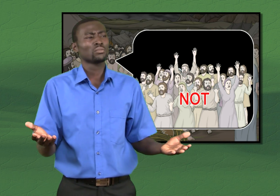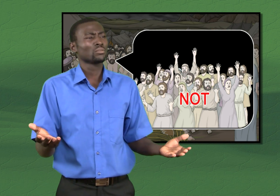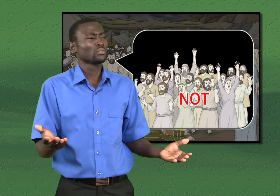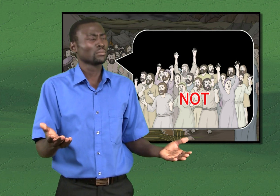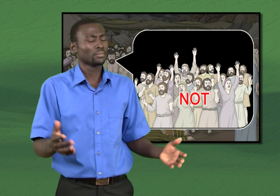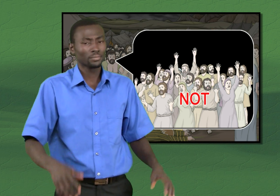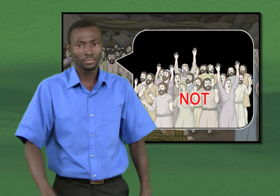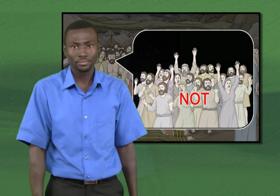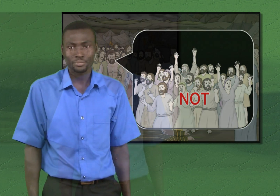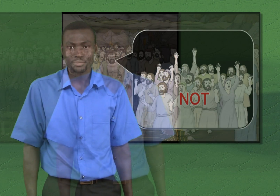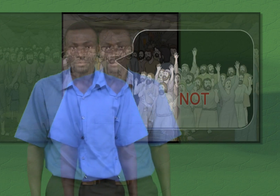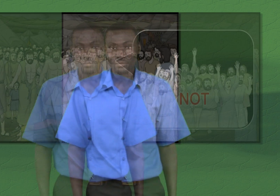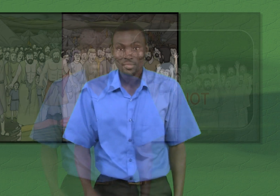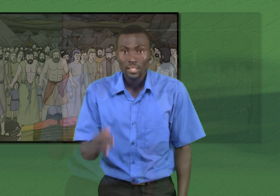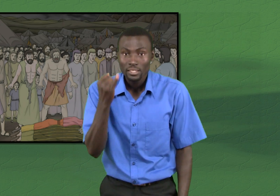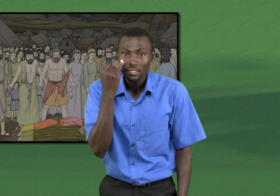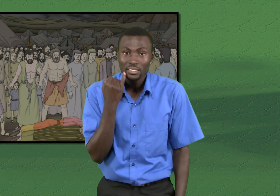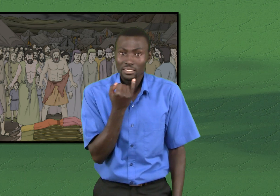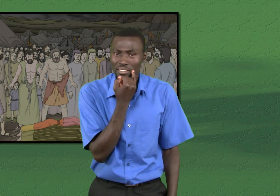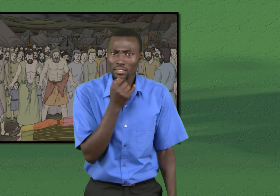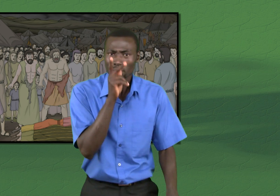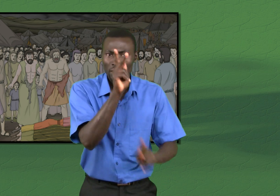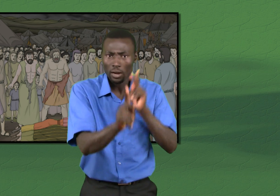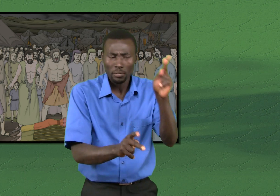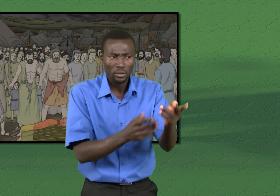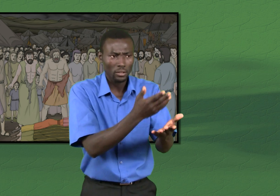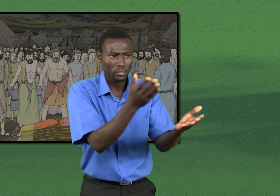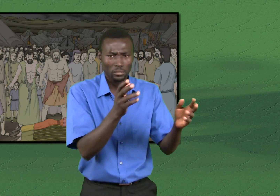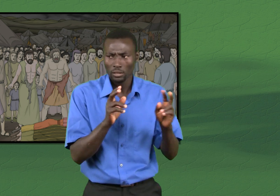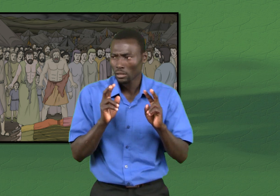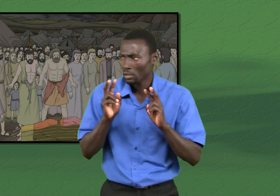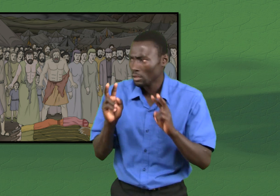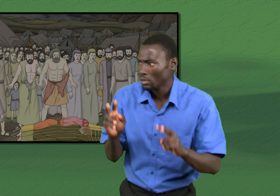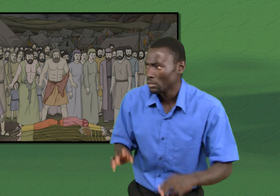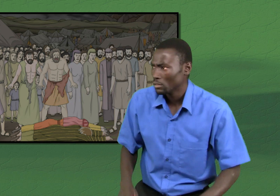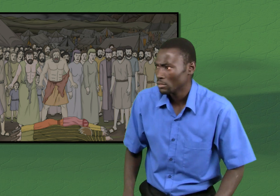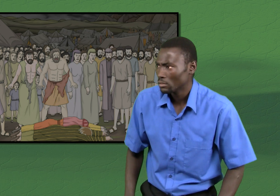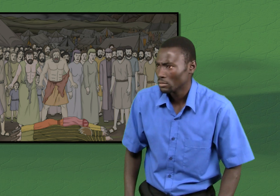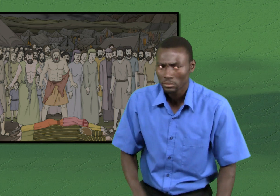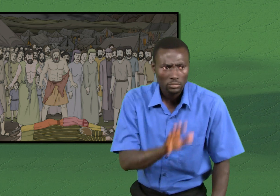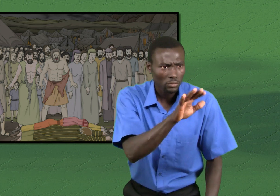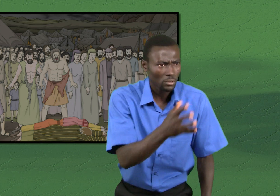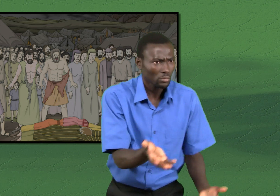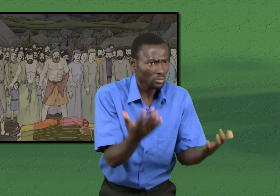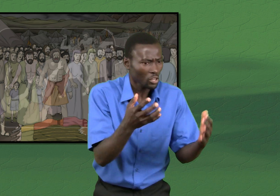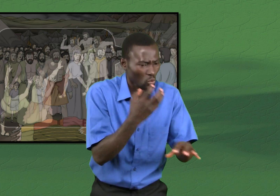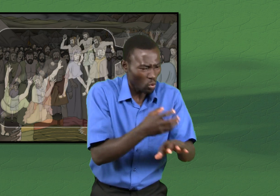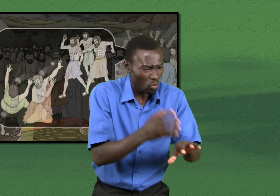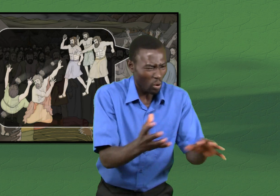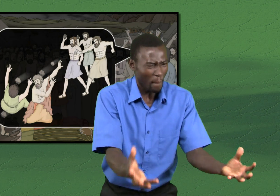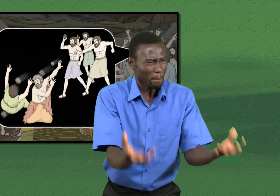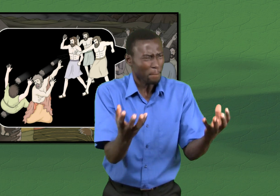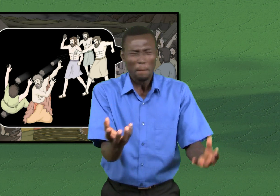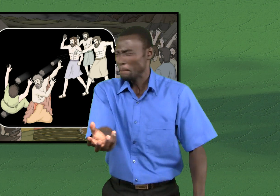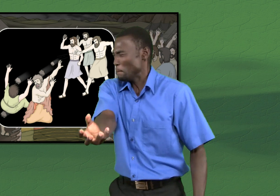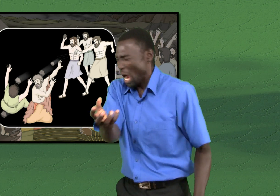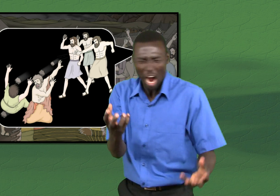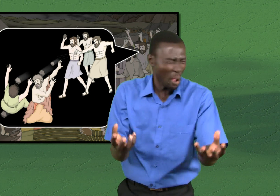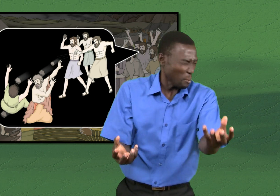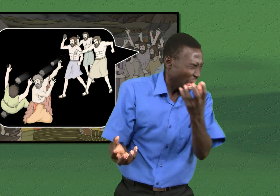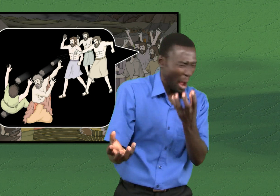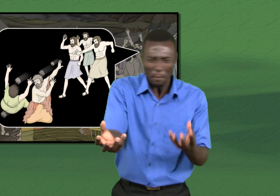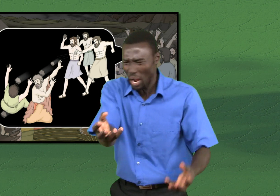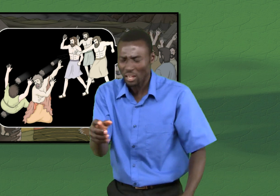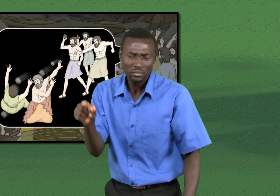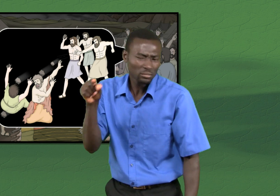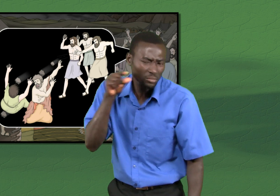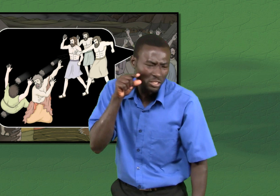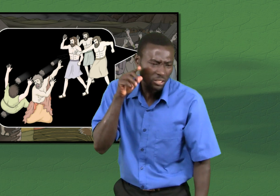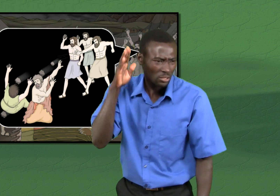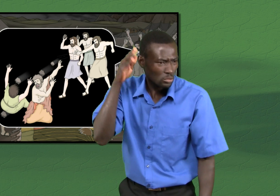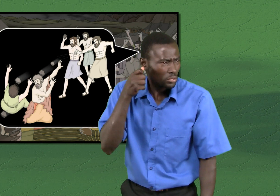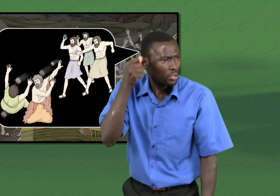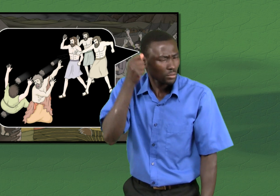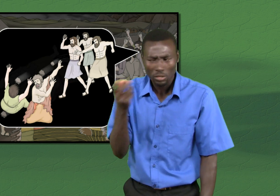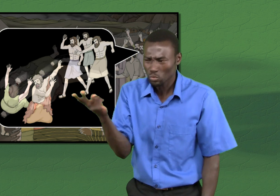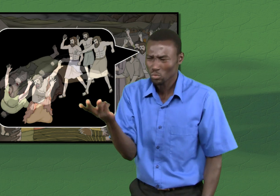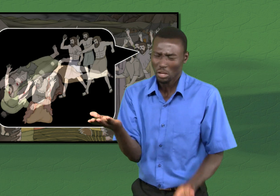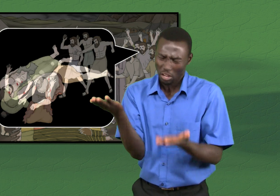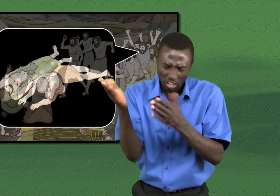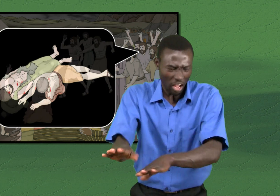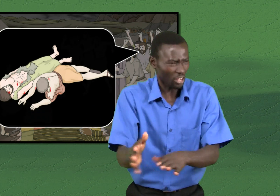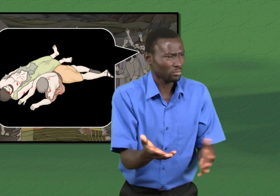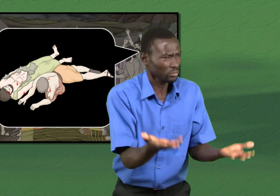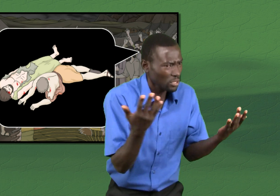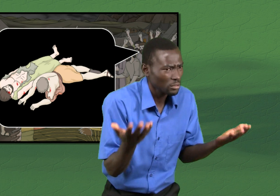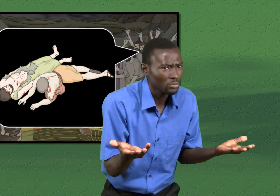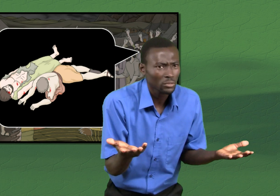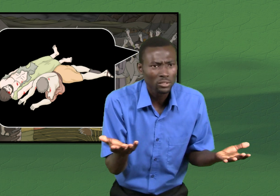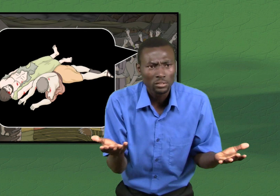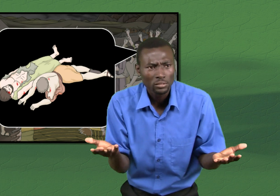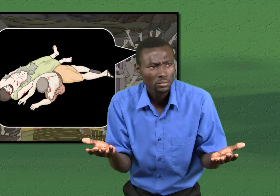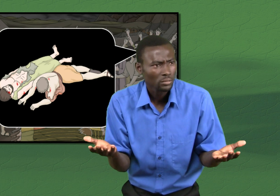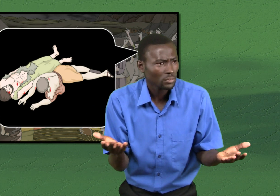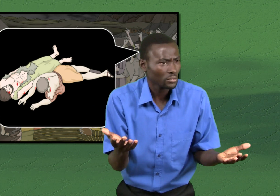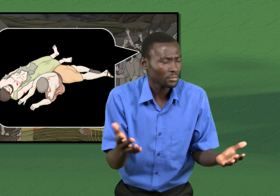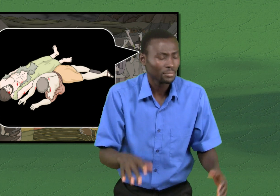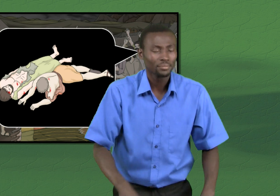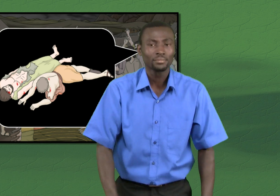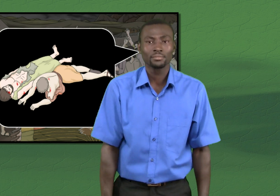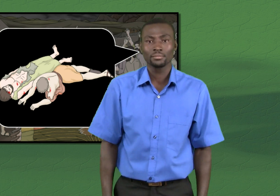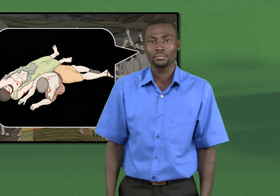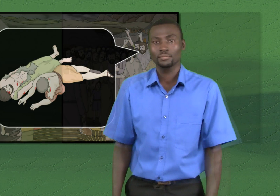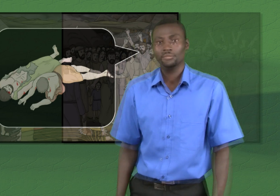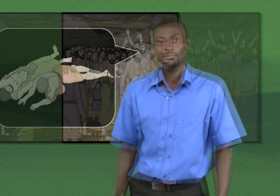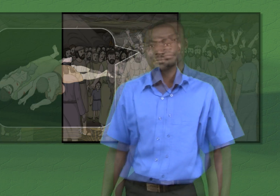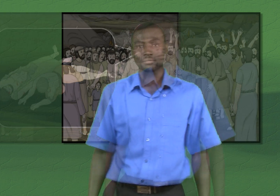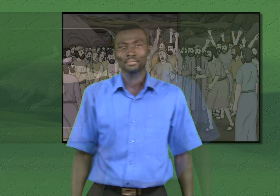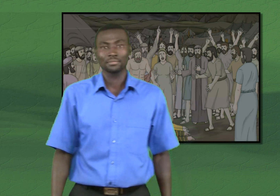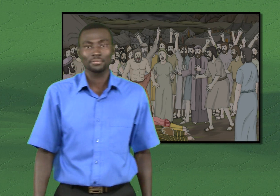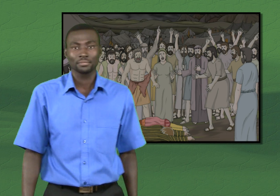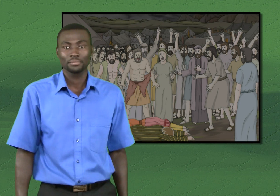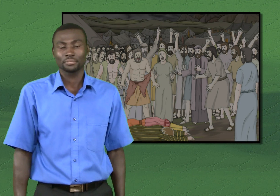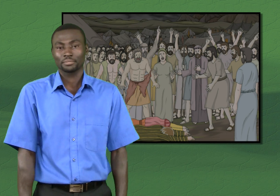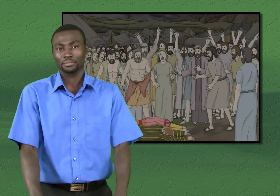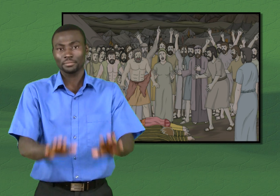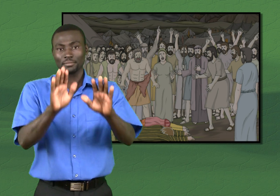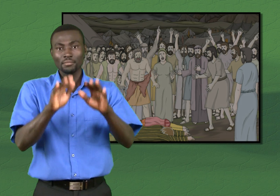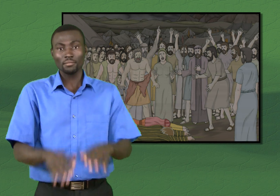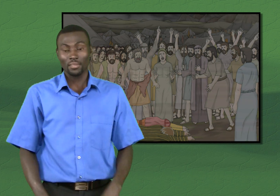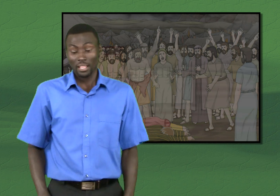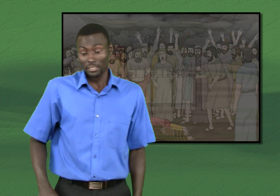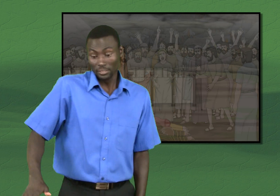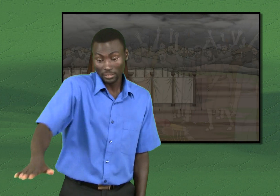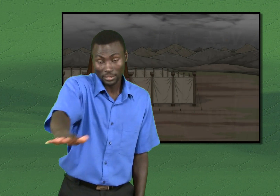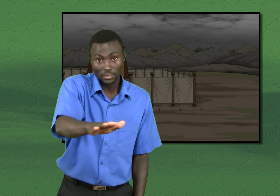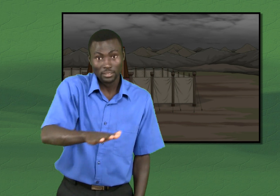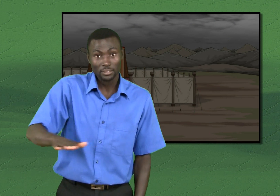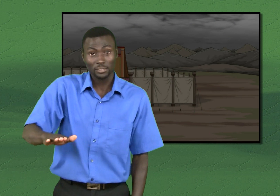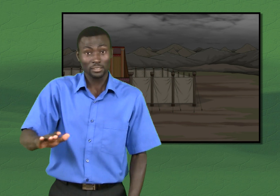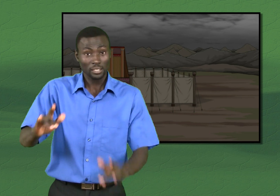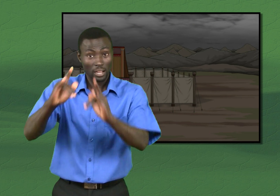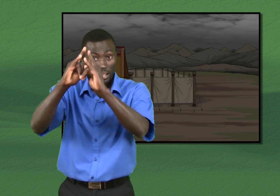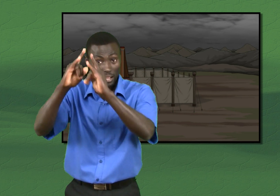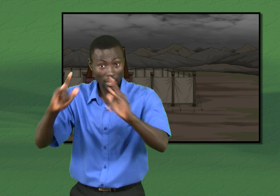But the whole congregation threatened to stone Joshua and Caleb.